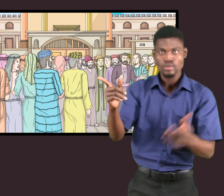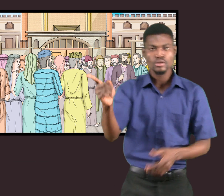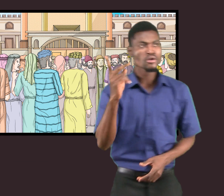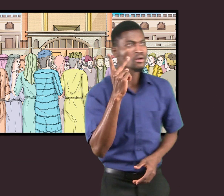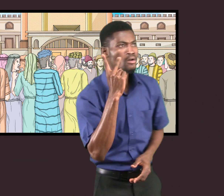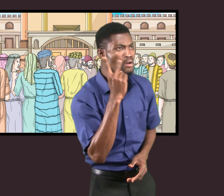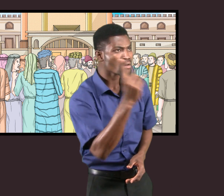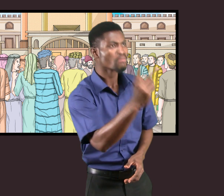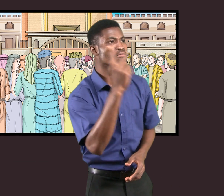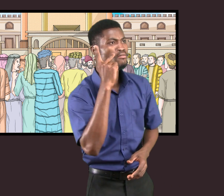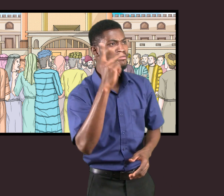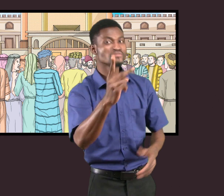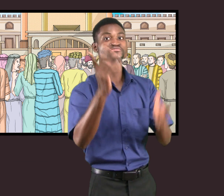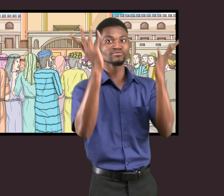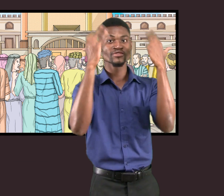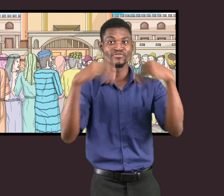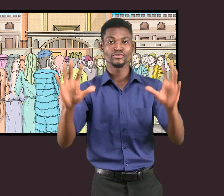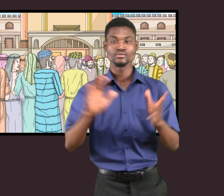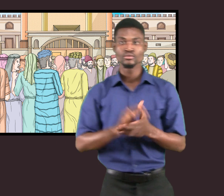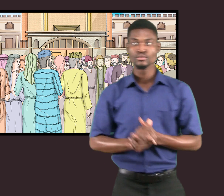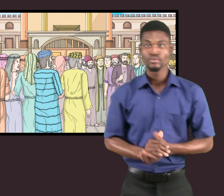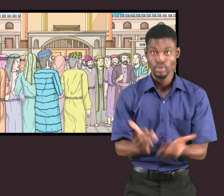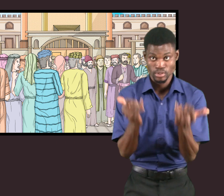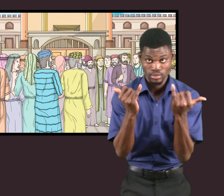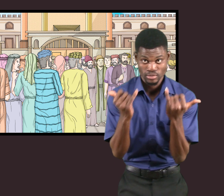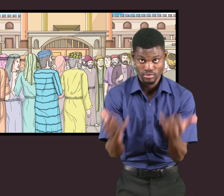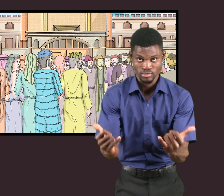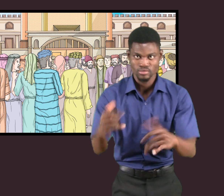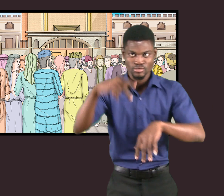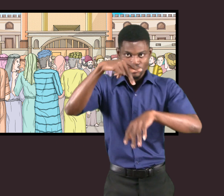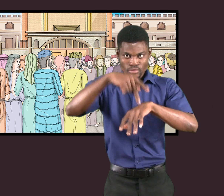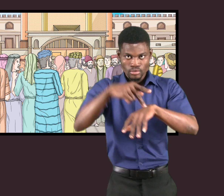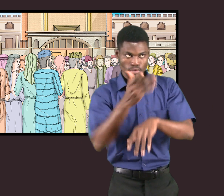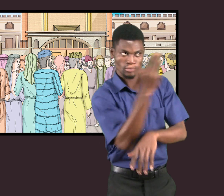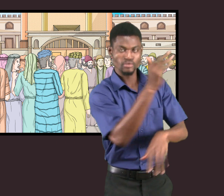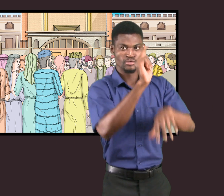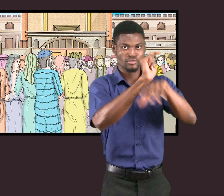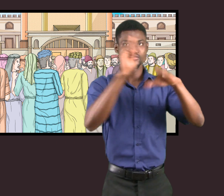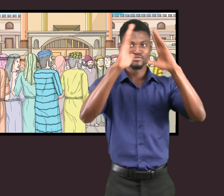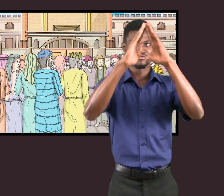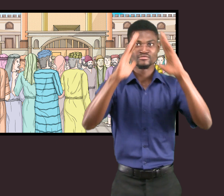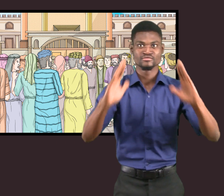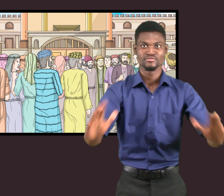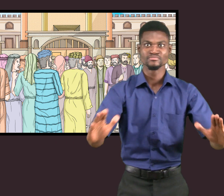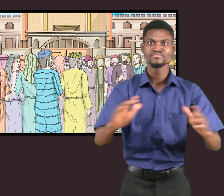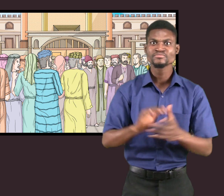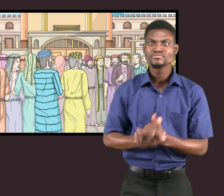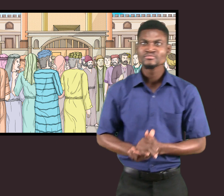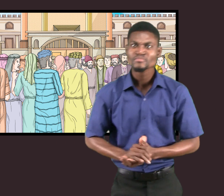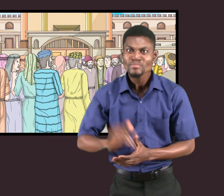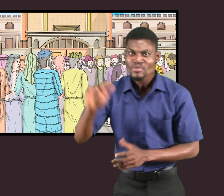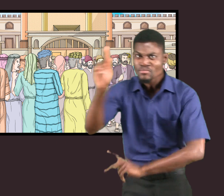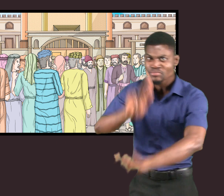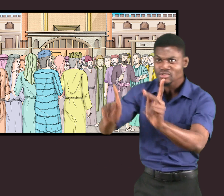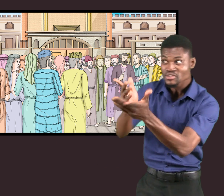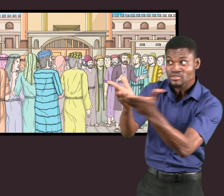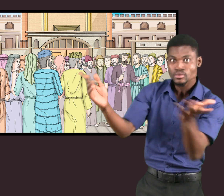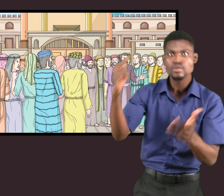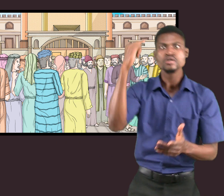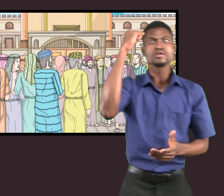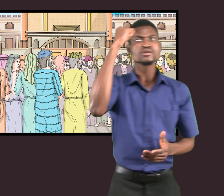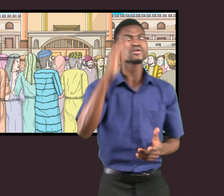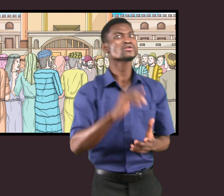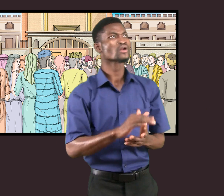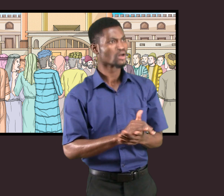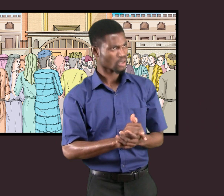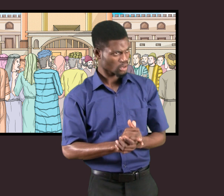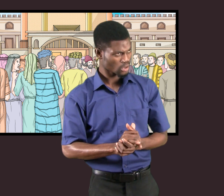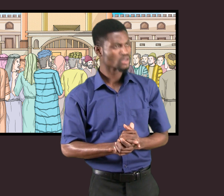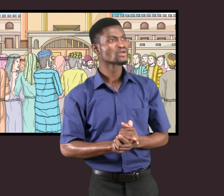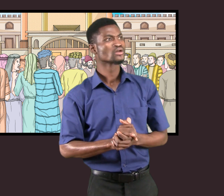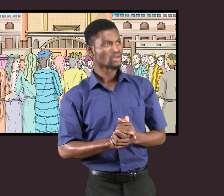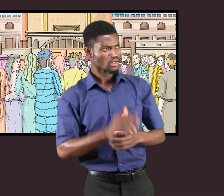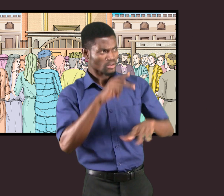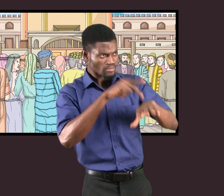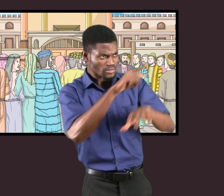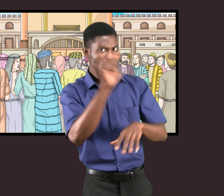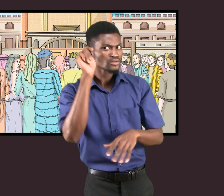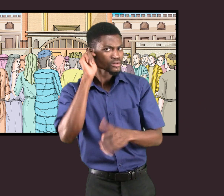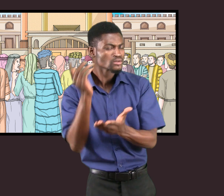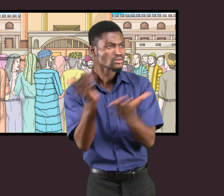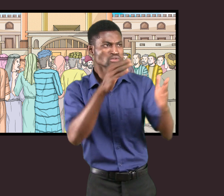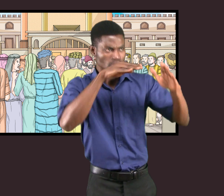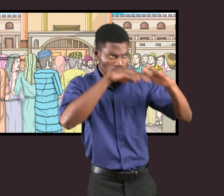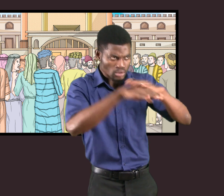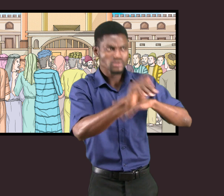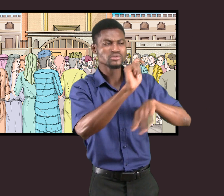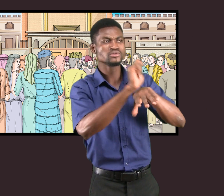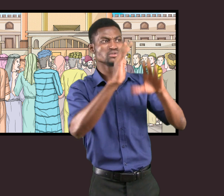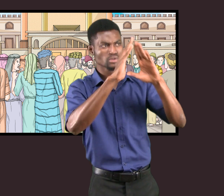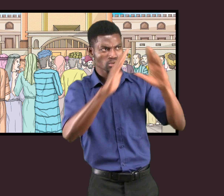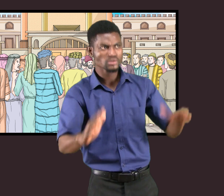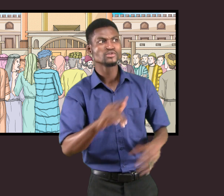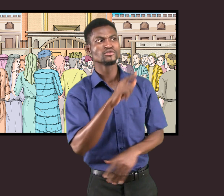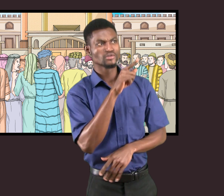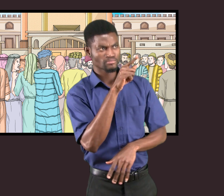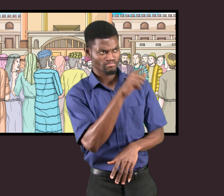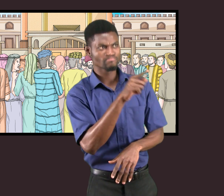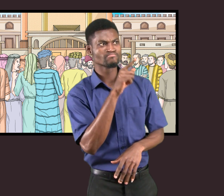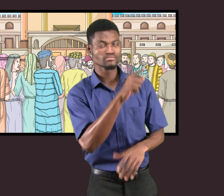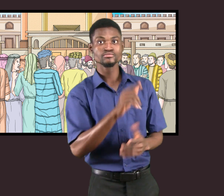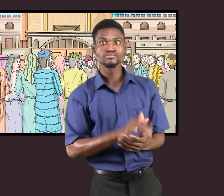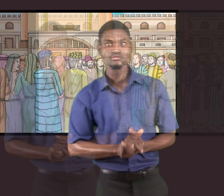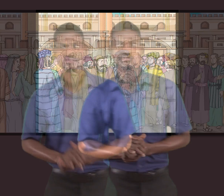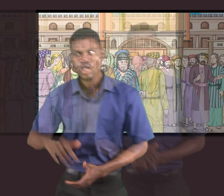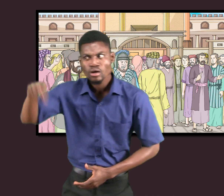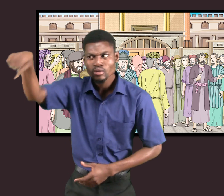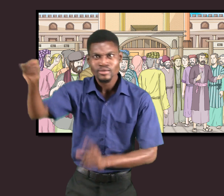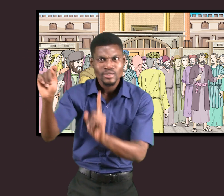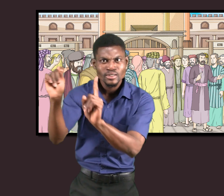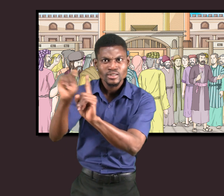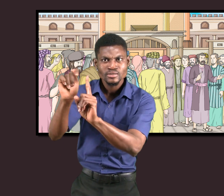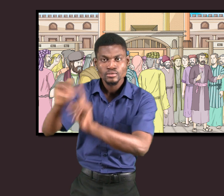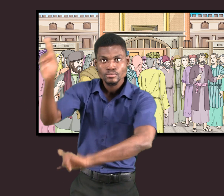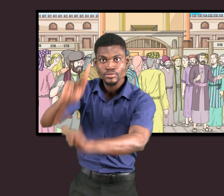The whole city was stirred up, and the people rushed together.